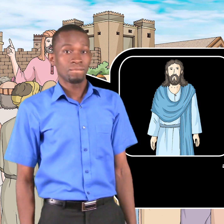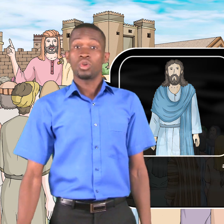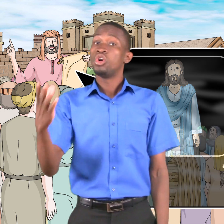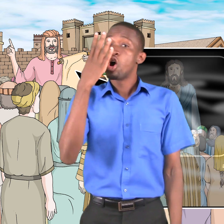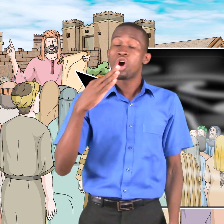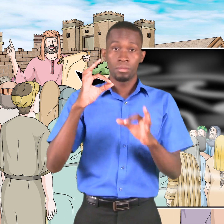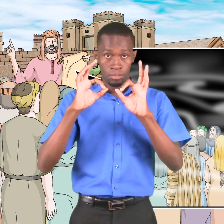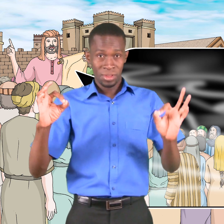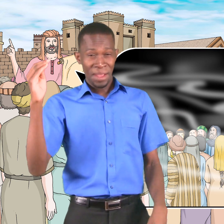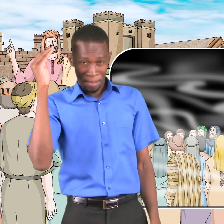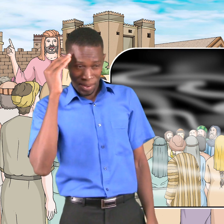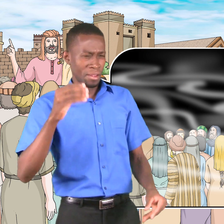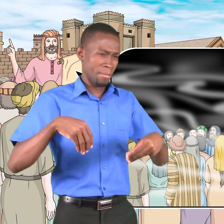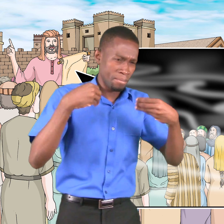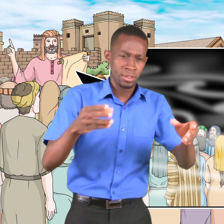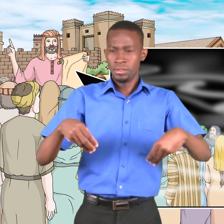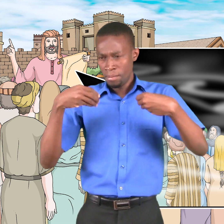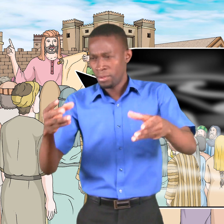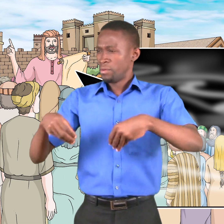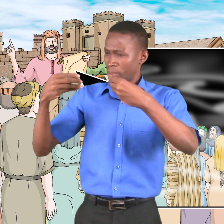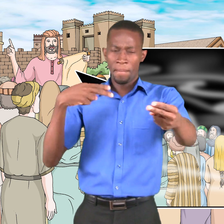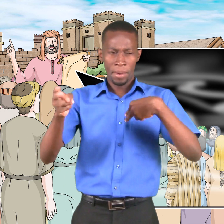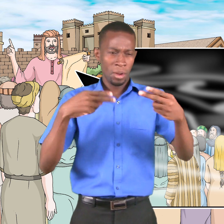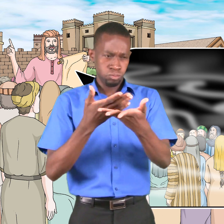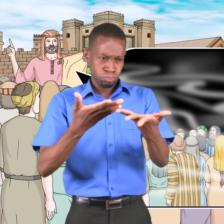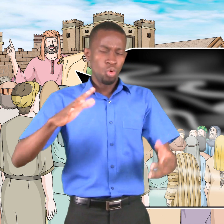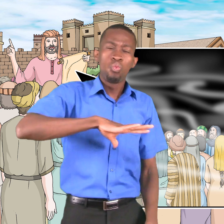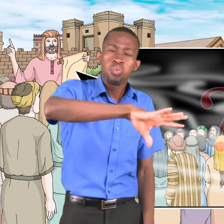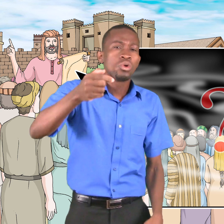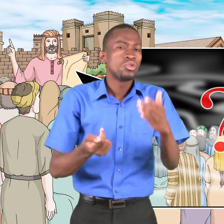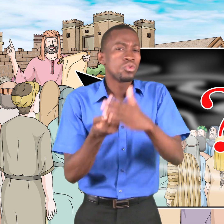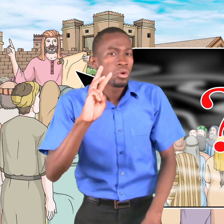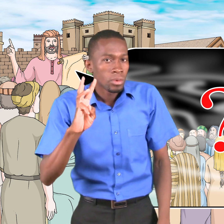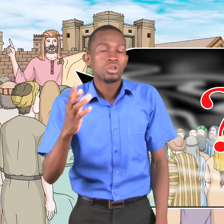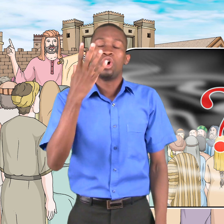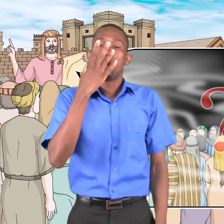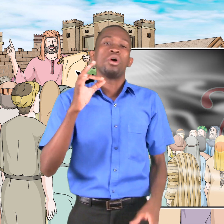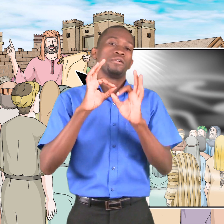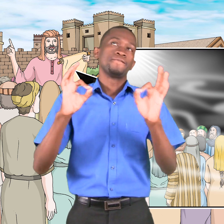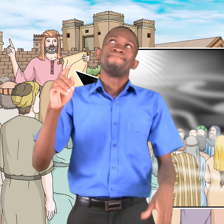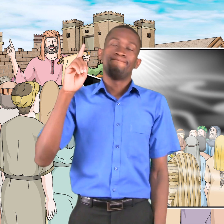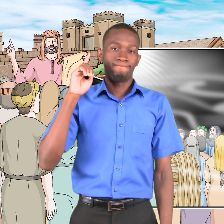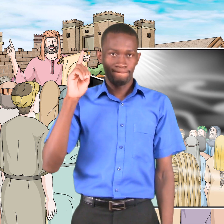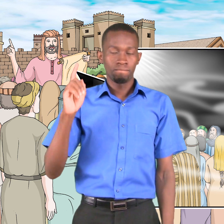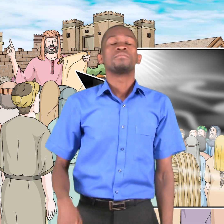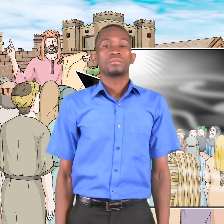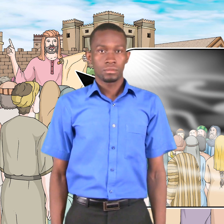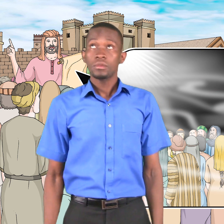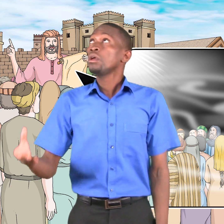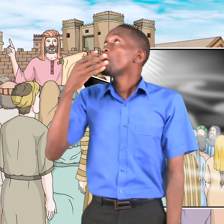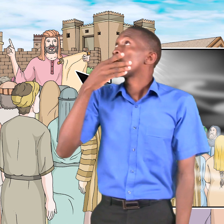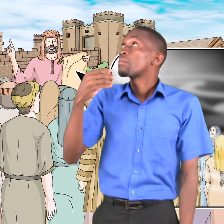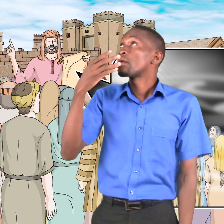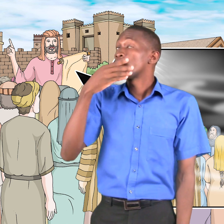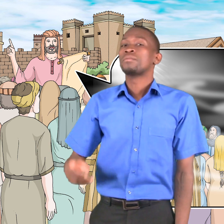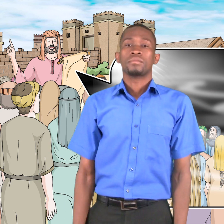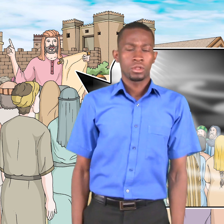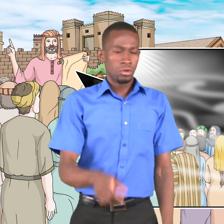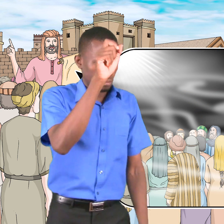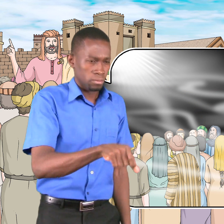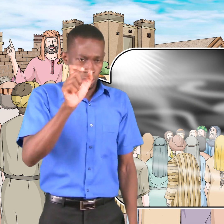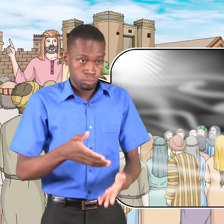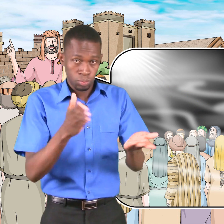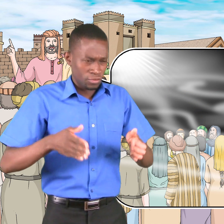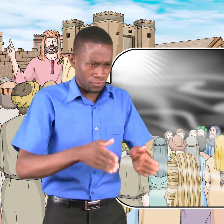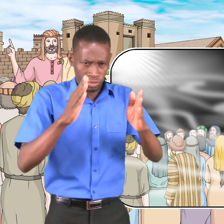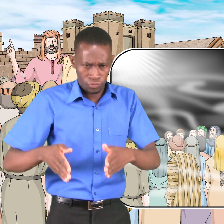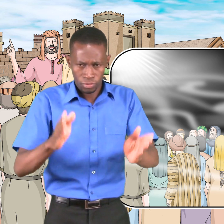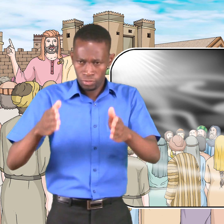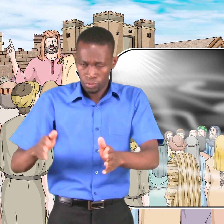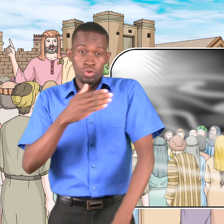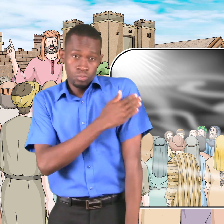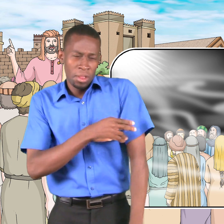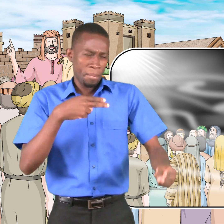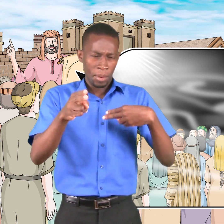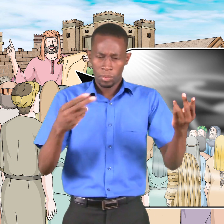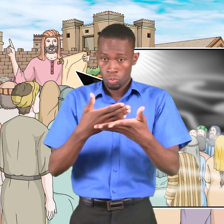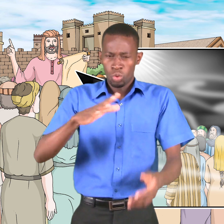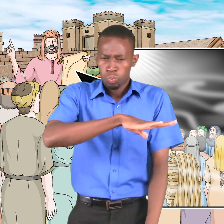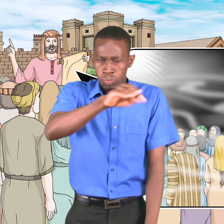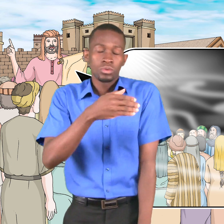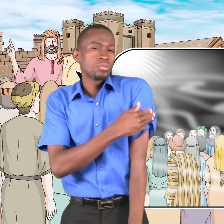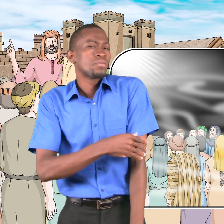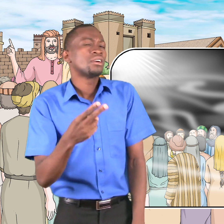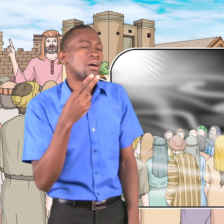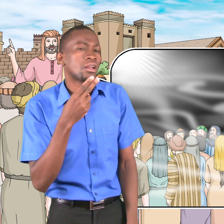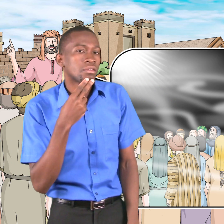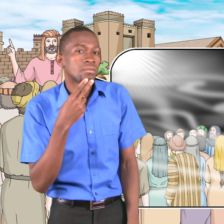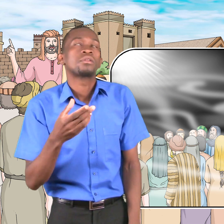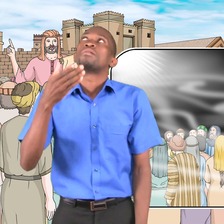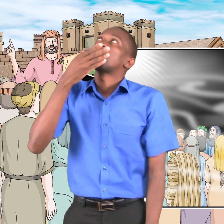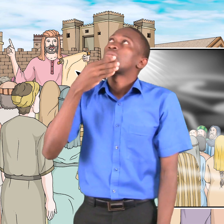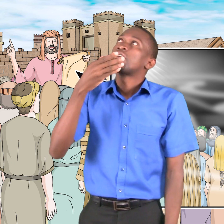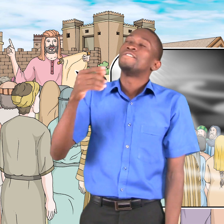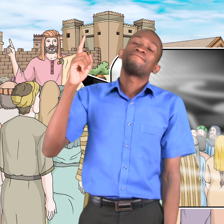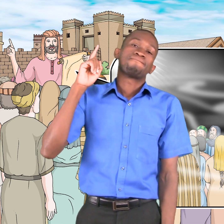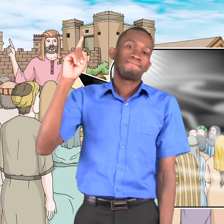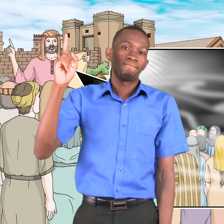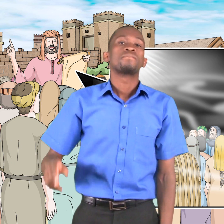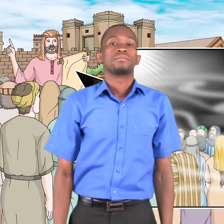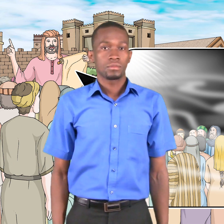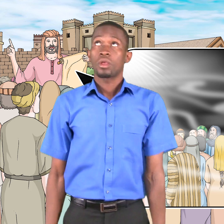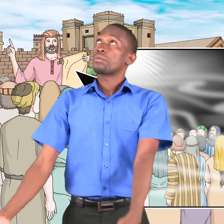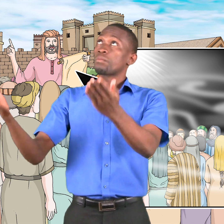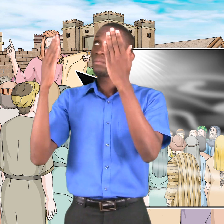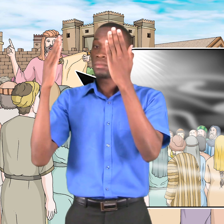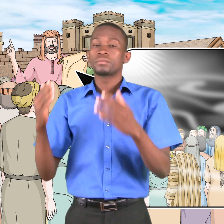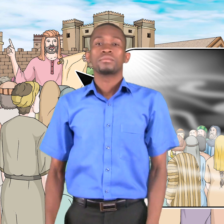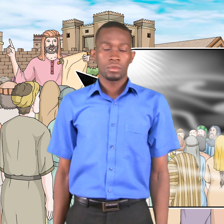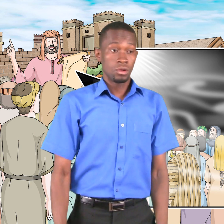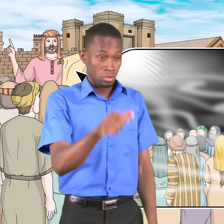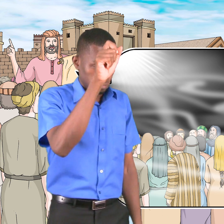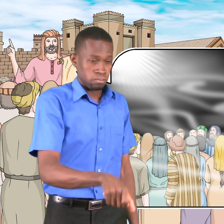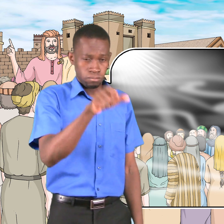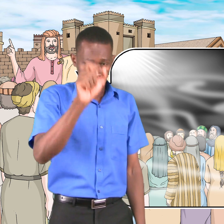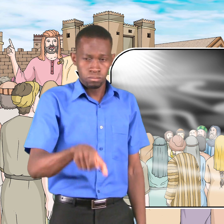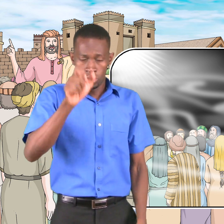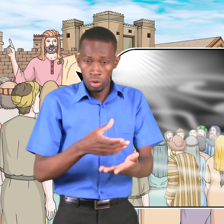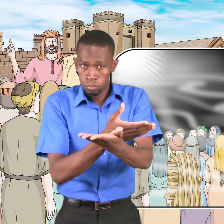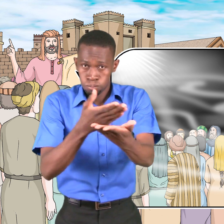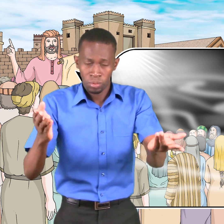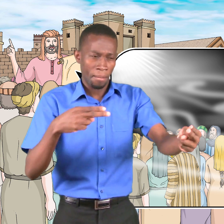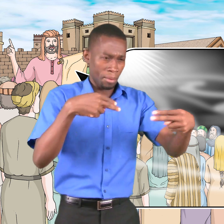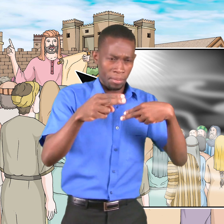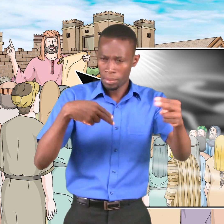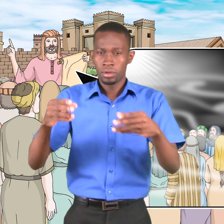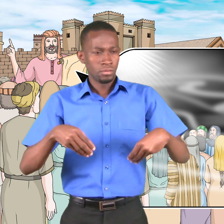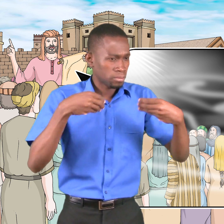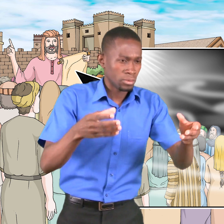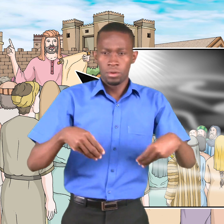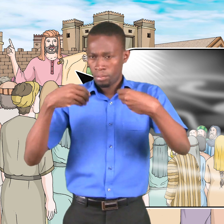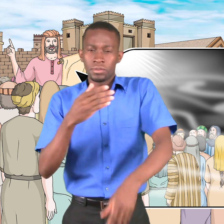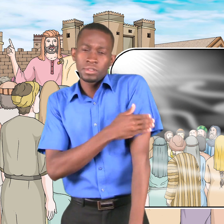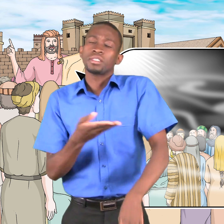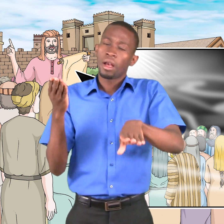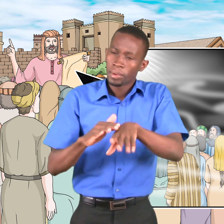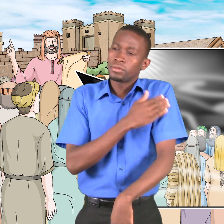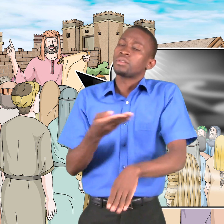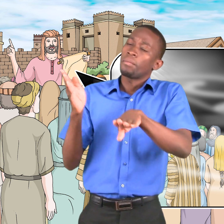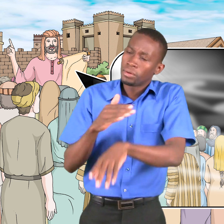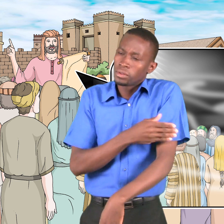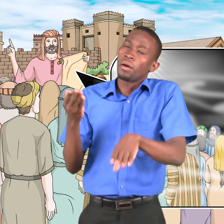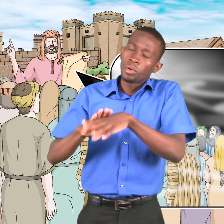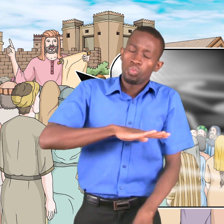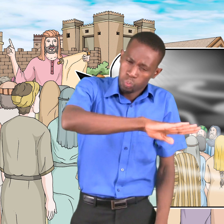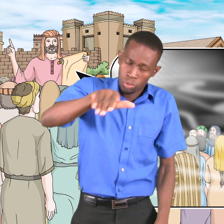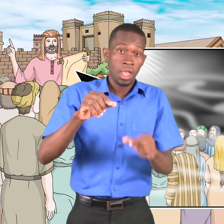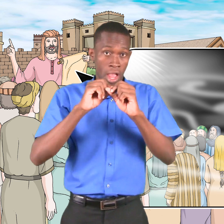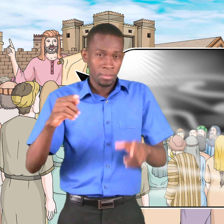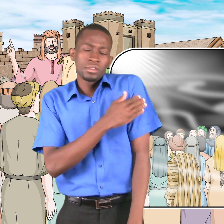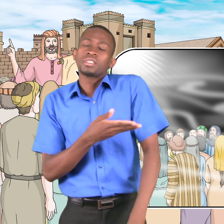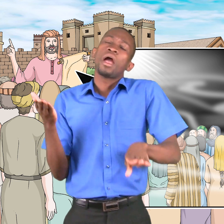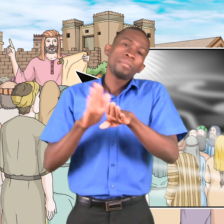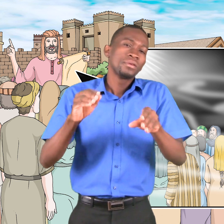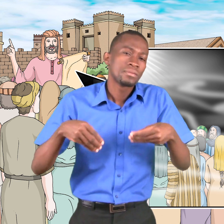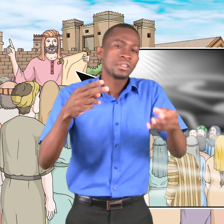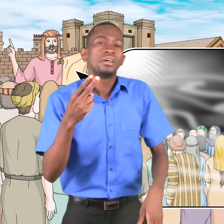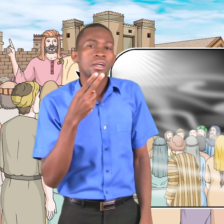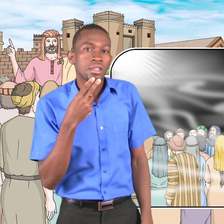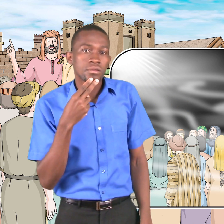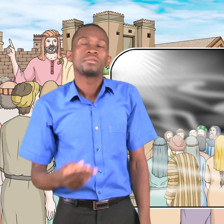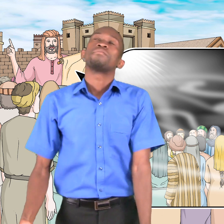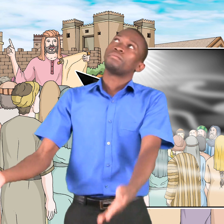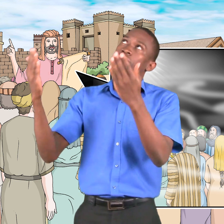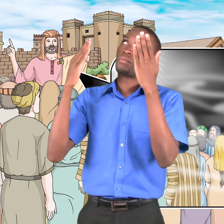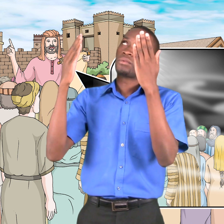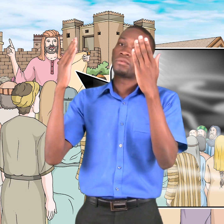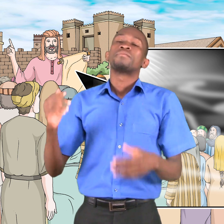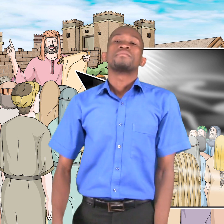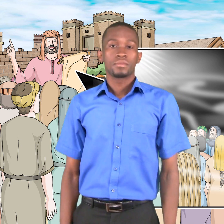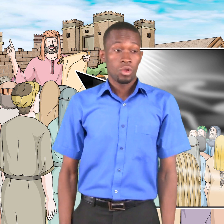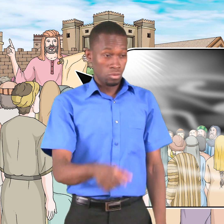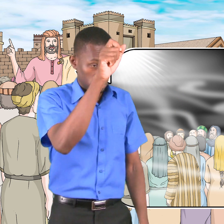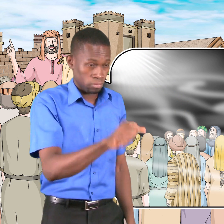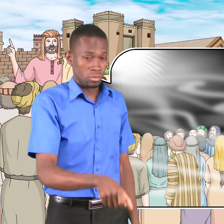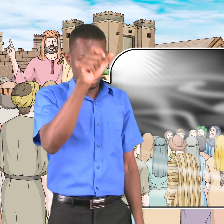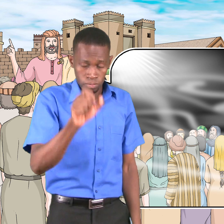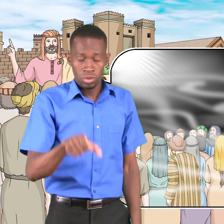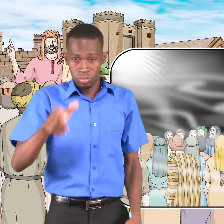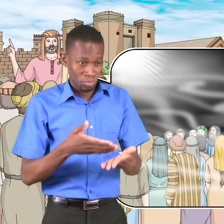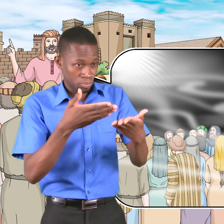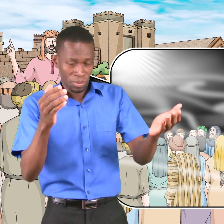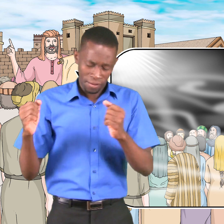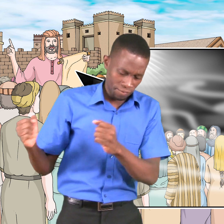There are different gifts, but the same Spirit. There are different ministries, but the same Lord. There are different ways of working, but the same God works all things in all people.